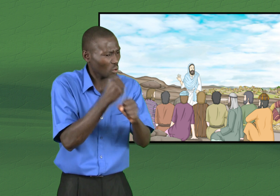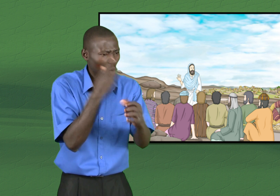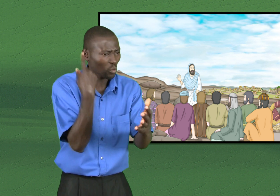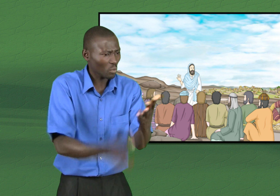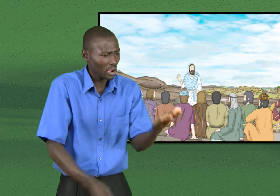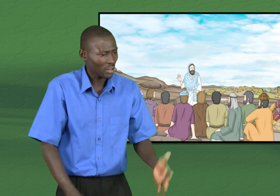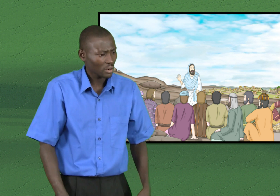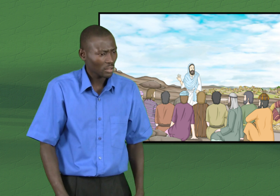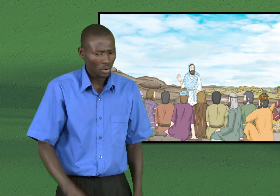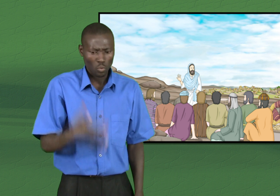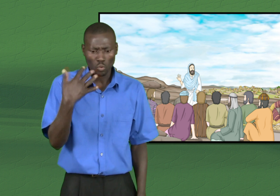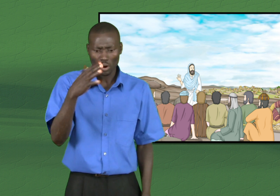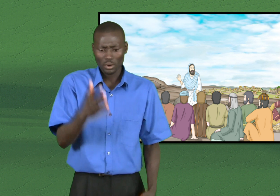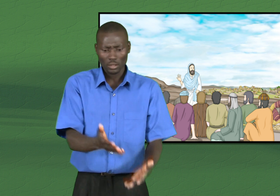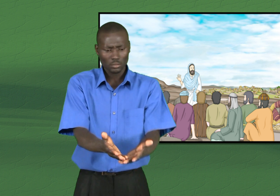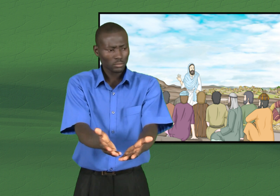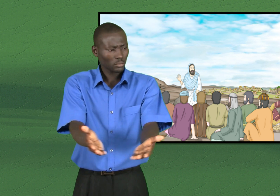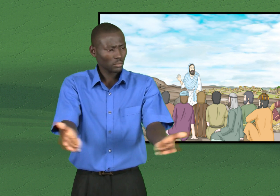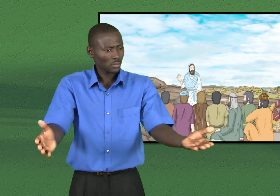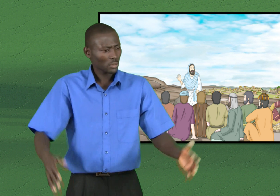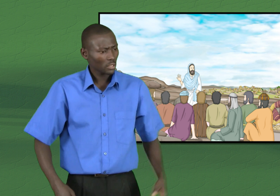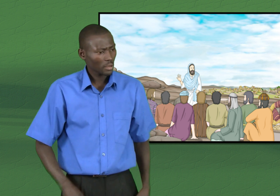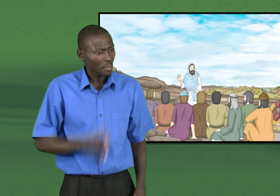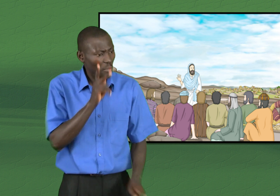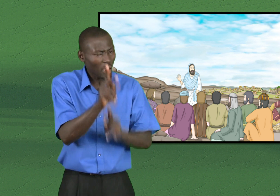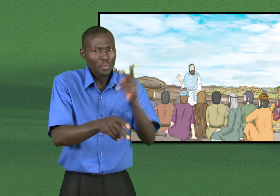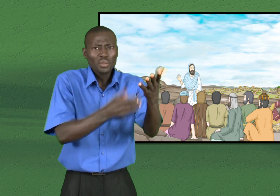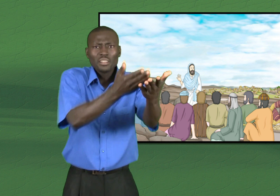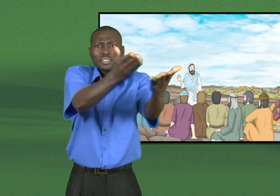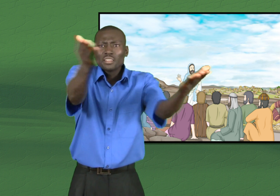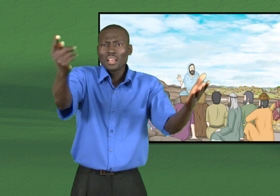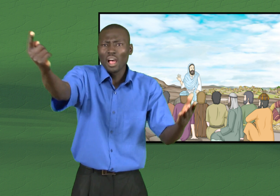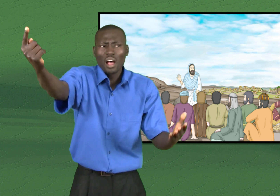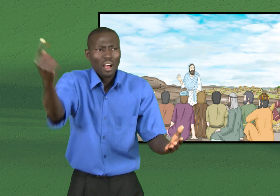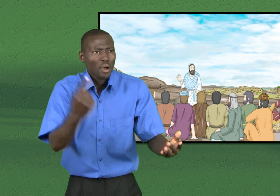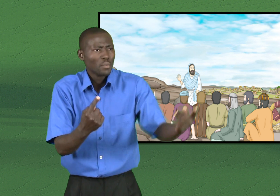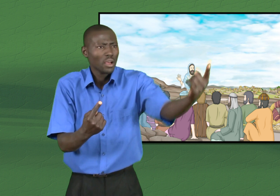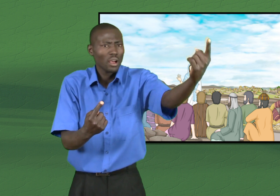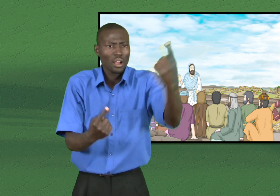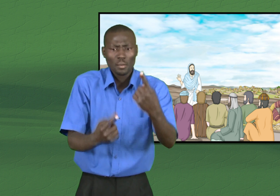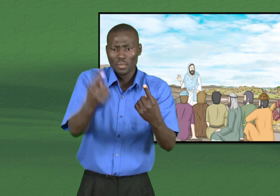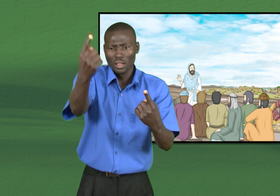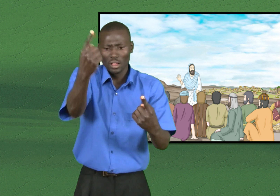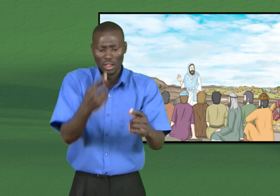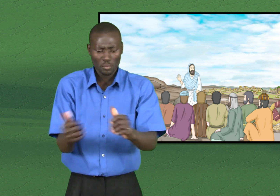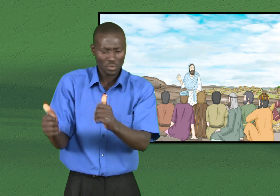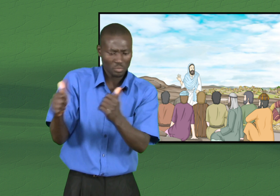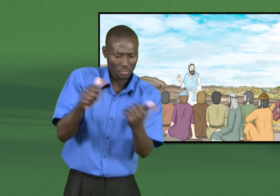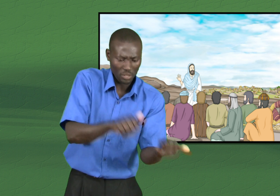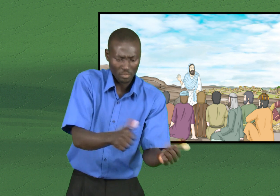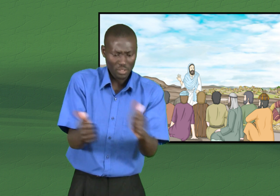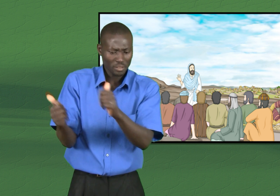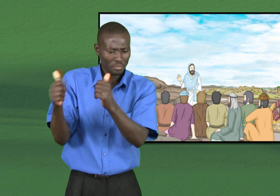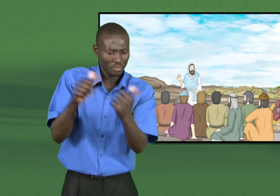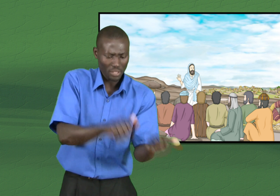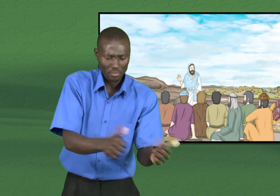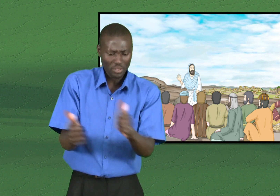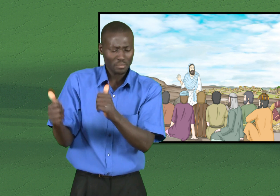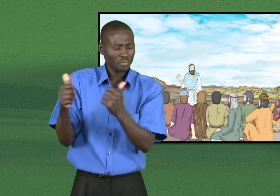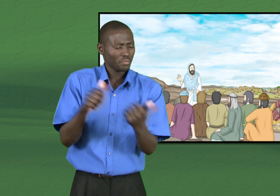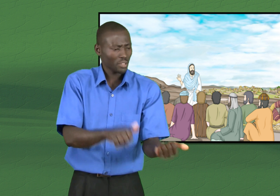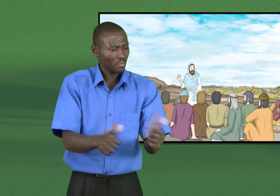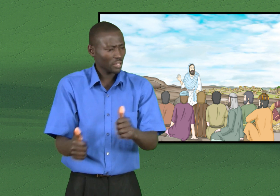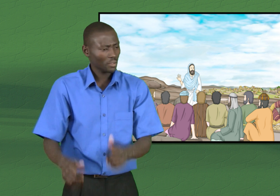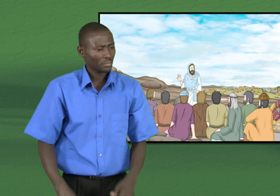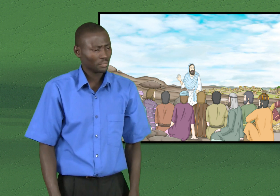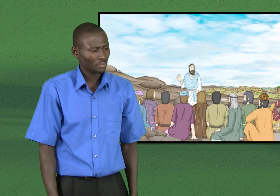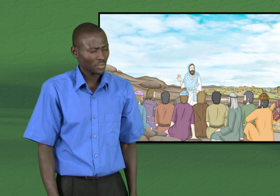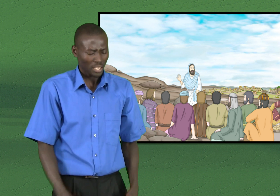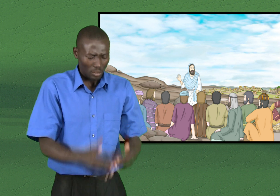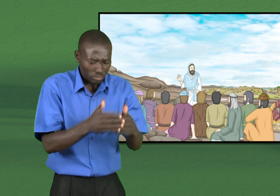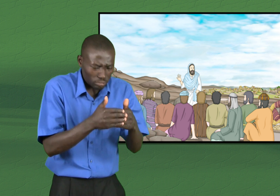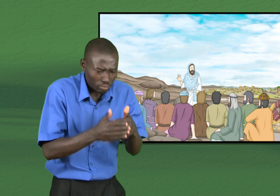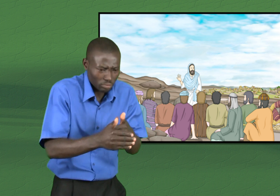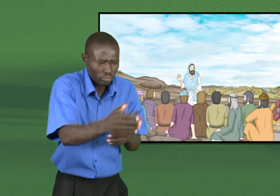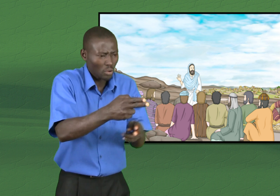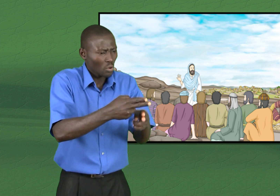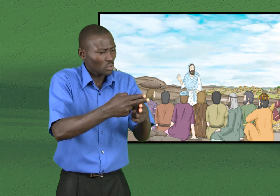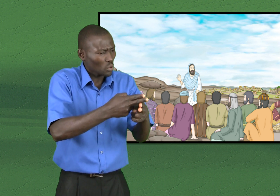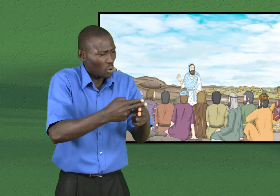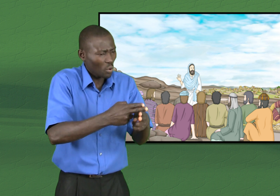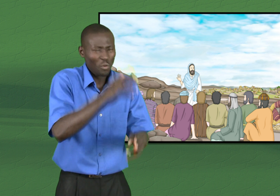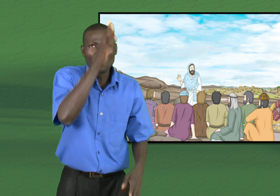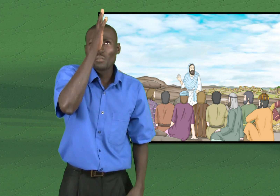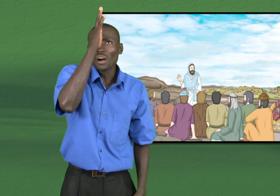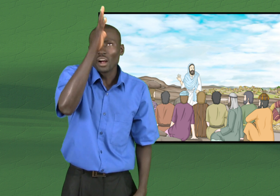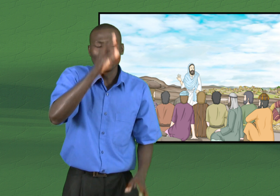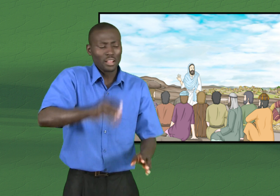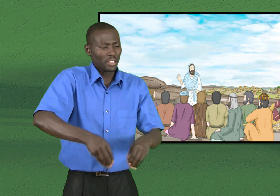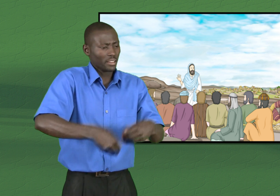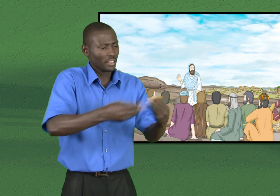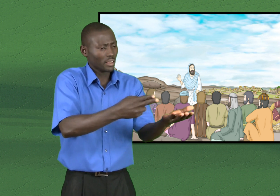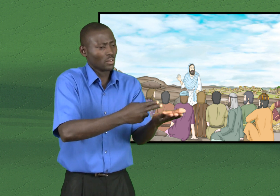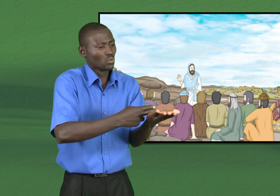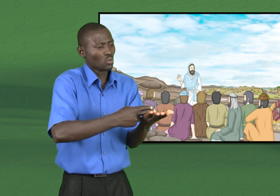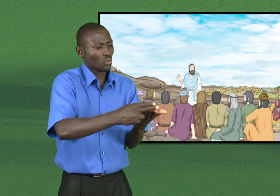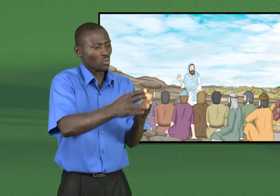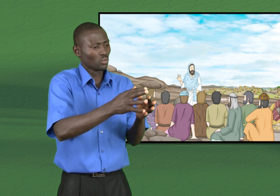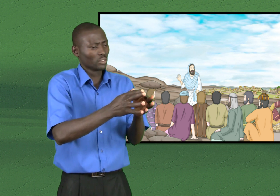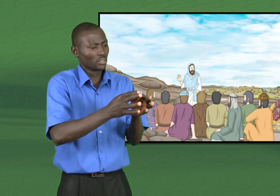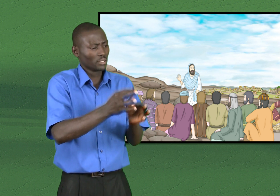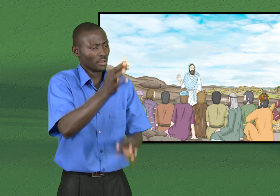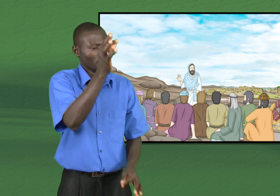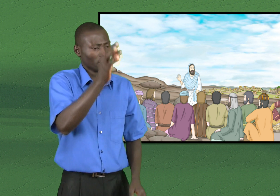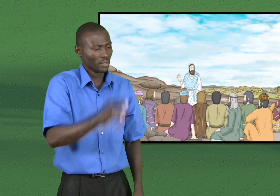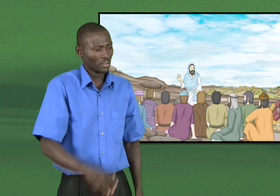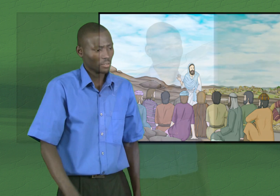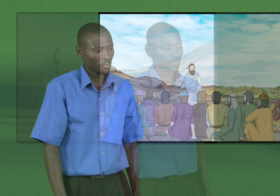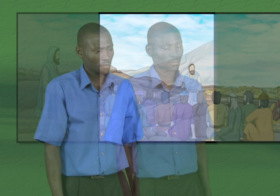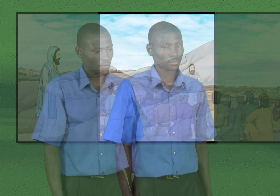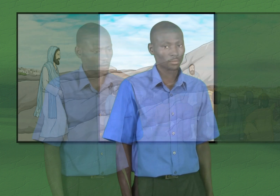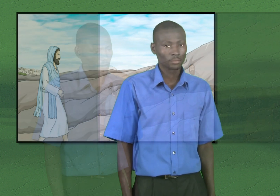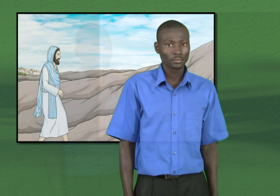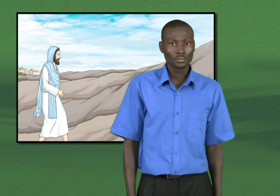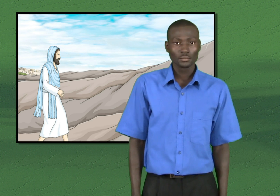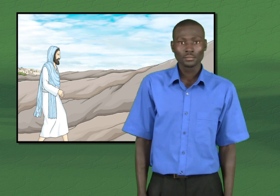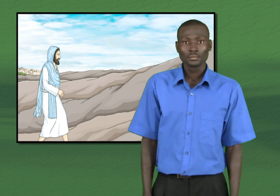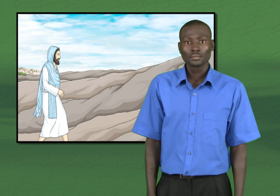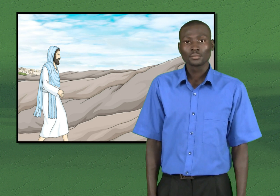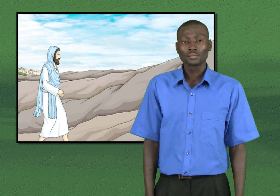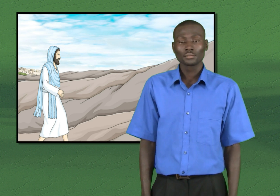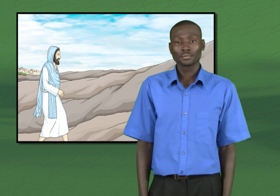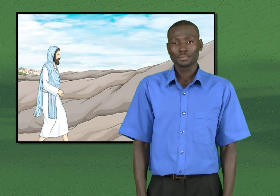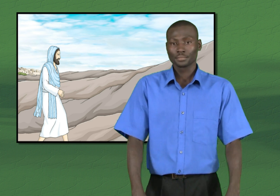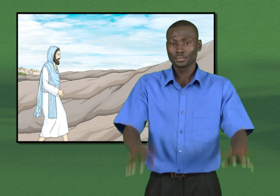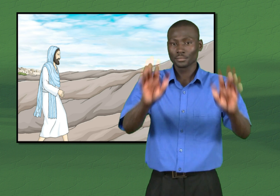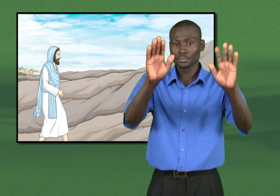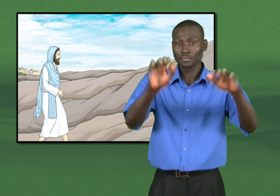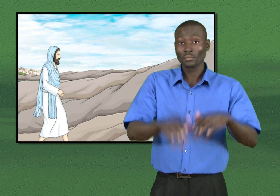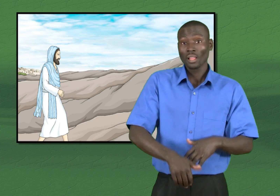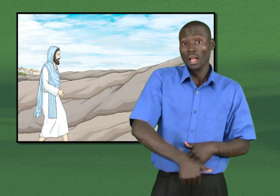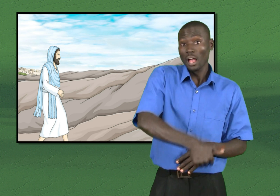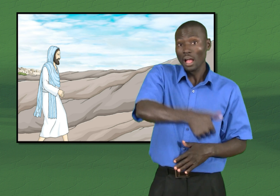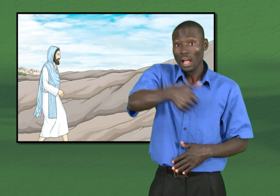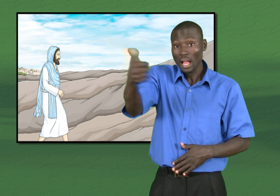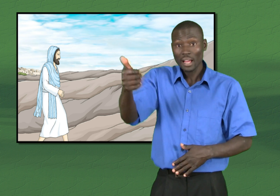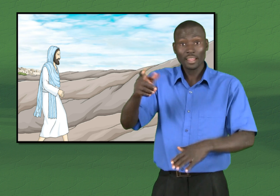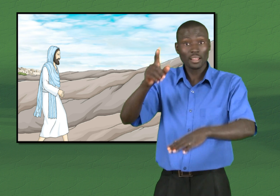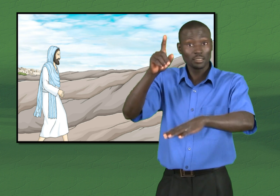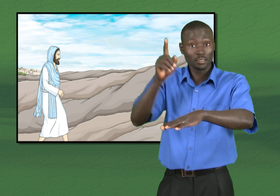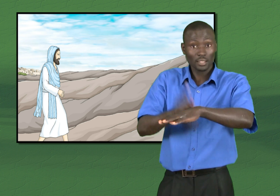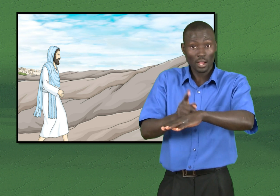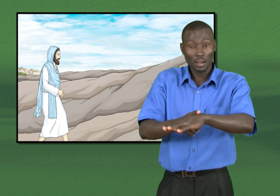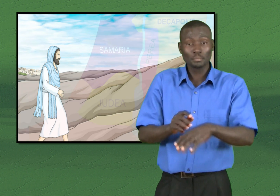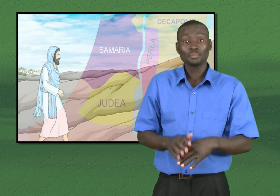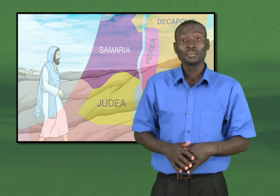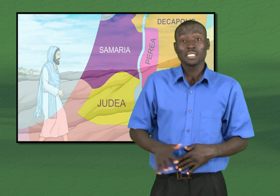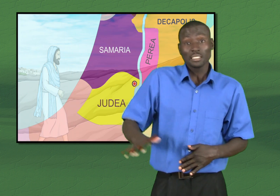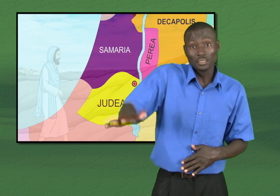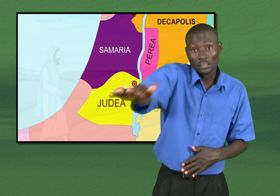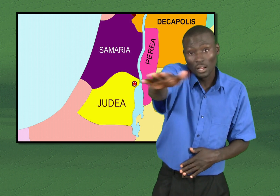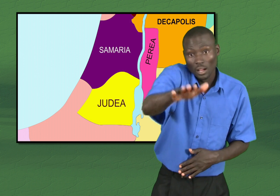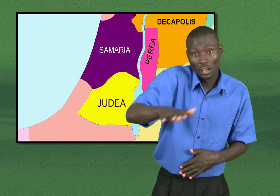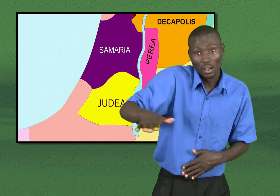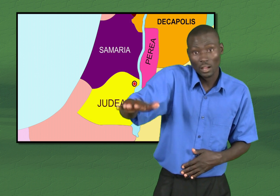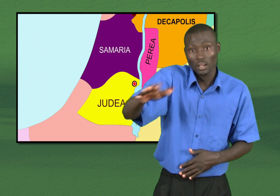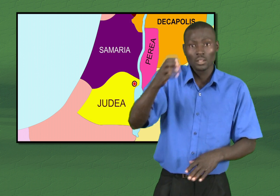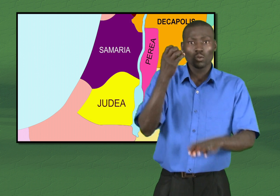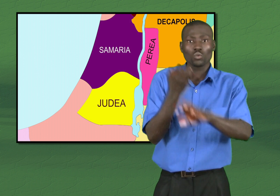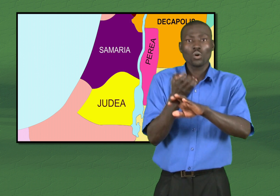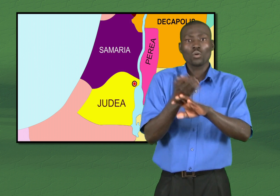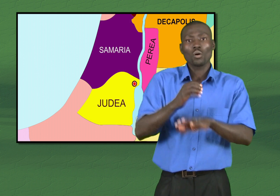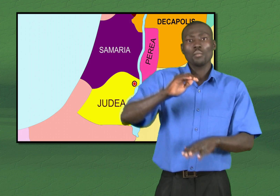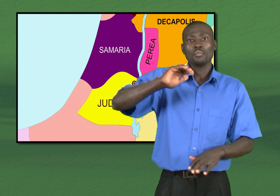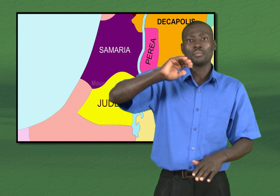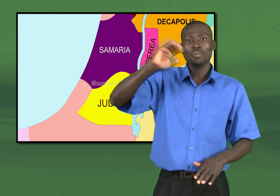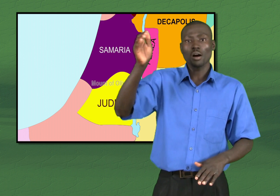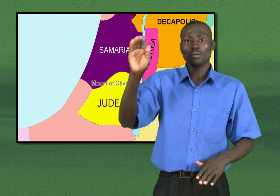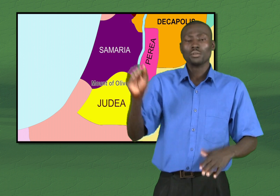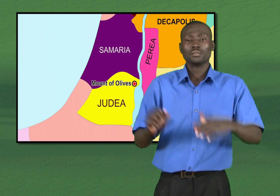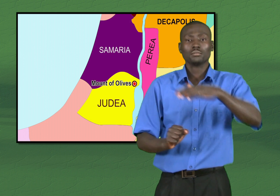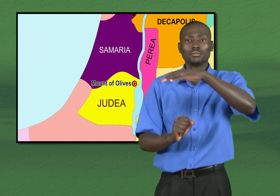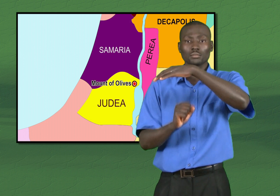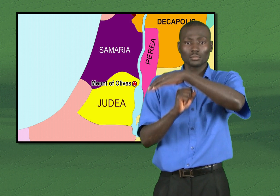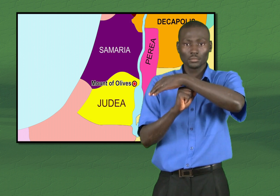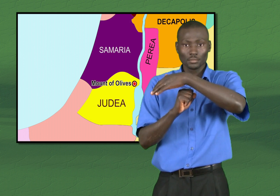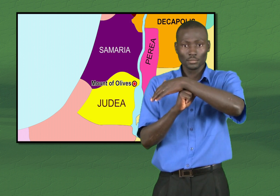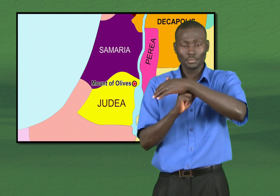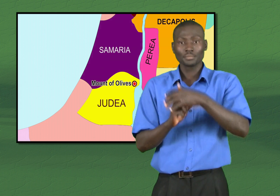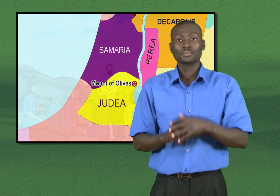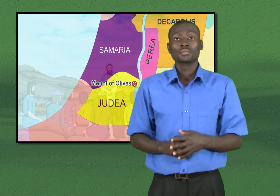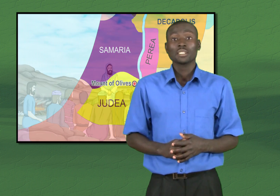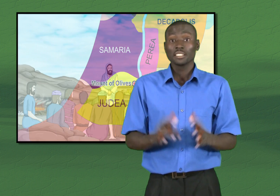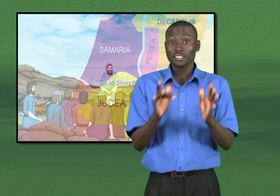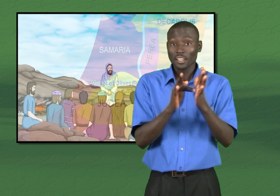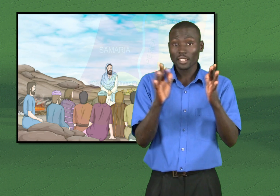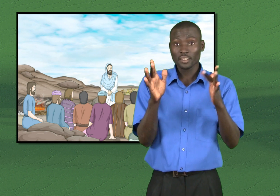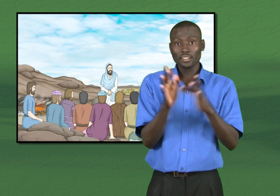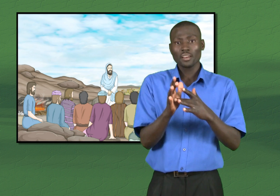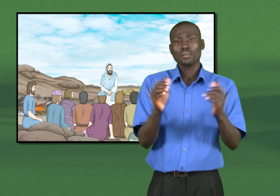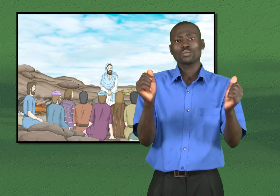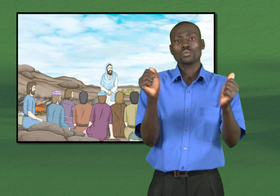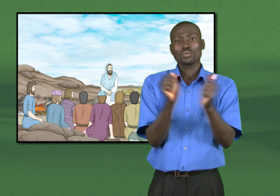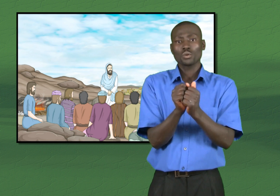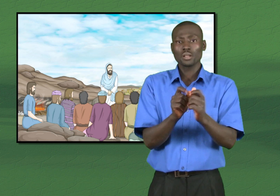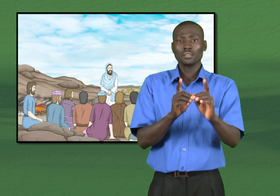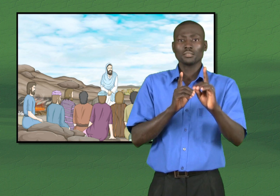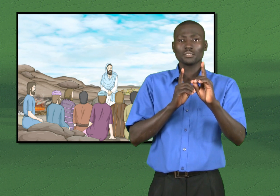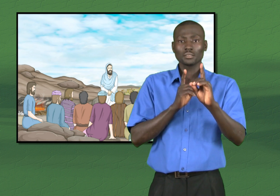For John baptized with water, but in a few days you will be baptized with the Holy Spirit.”